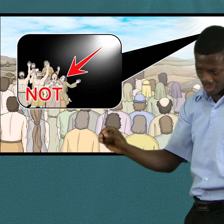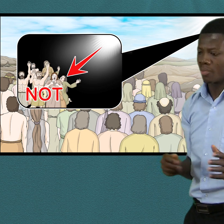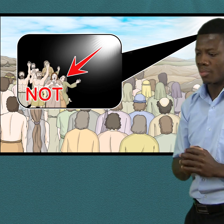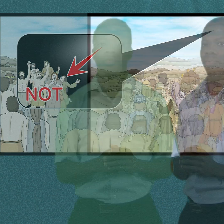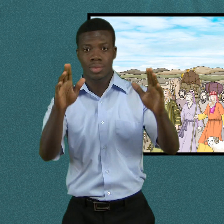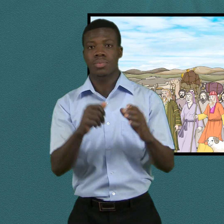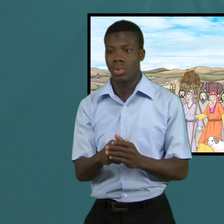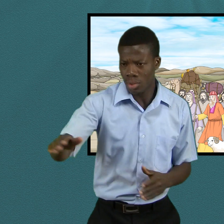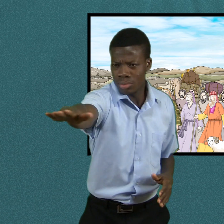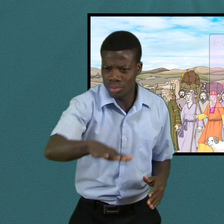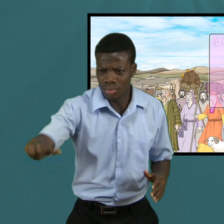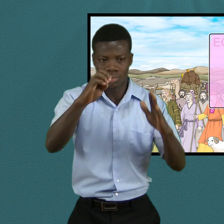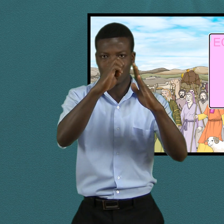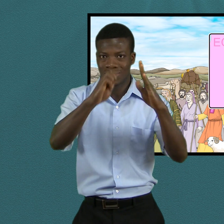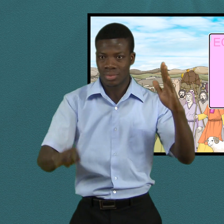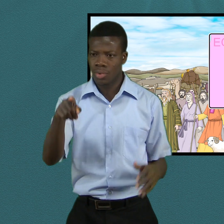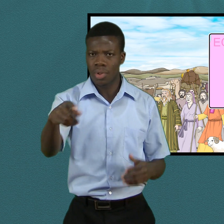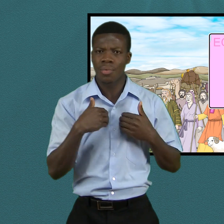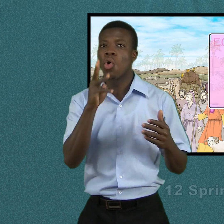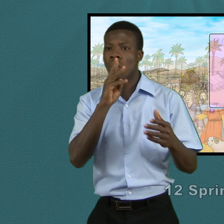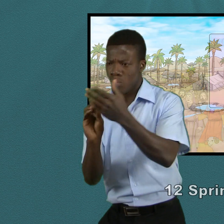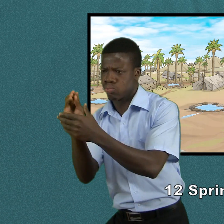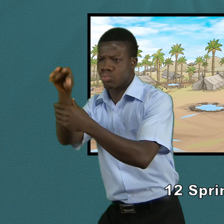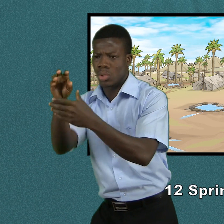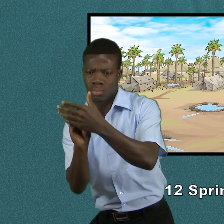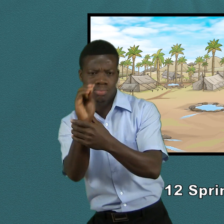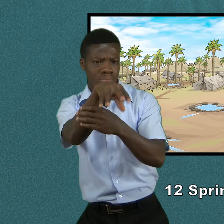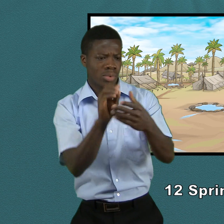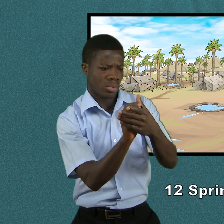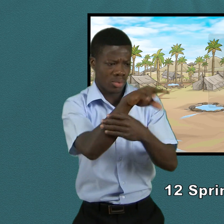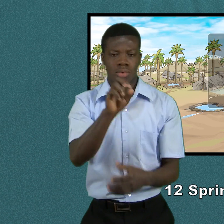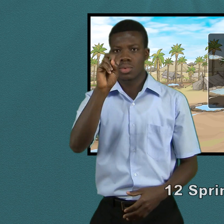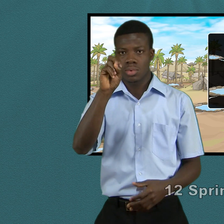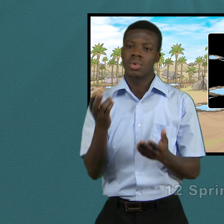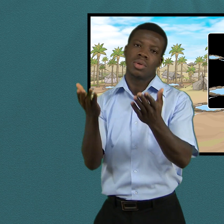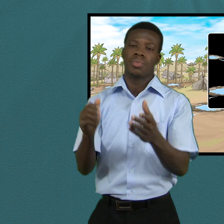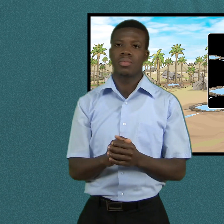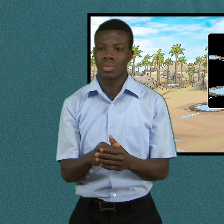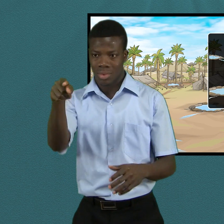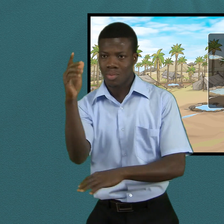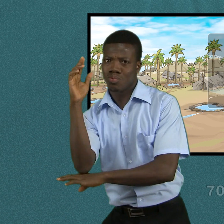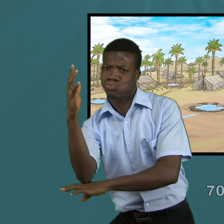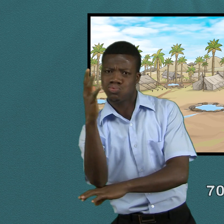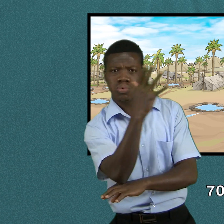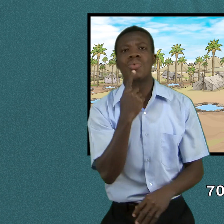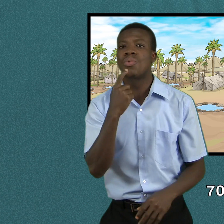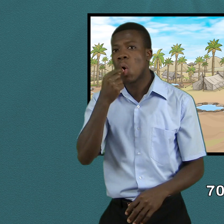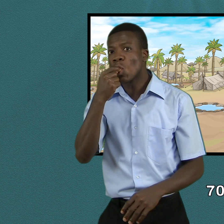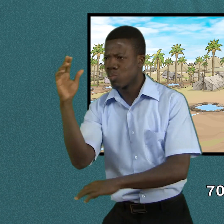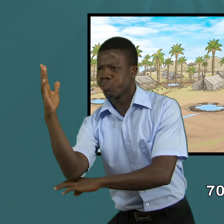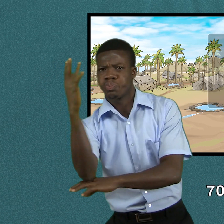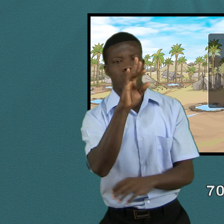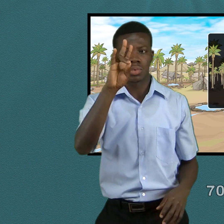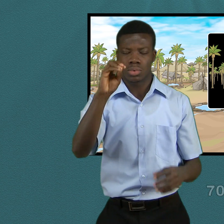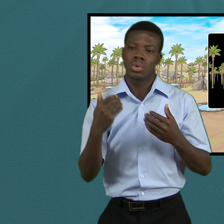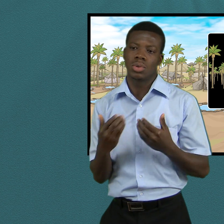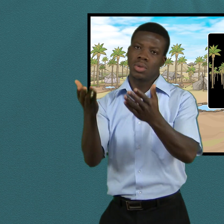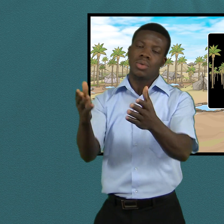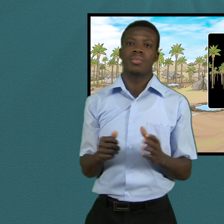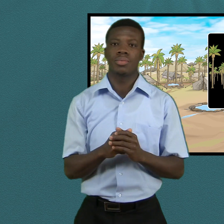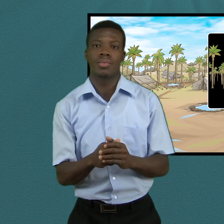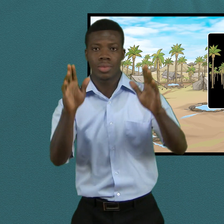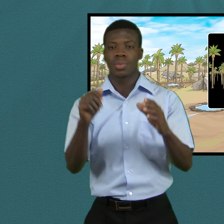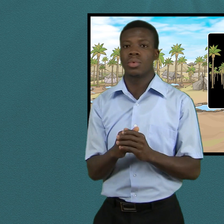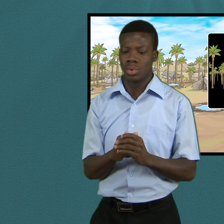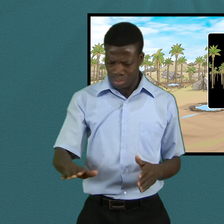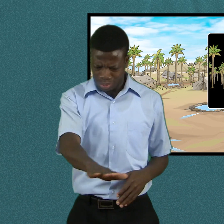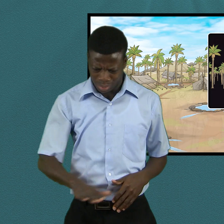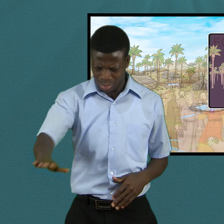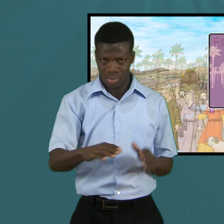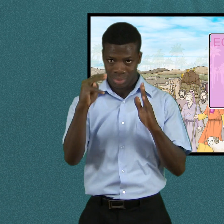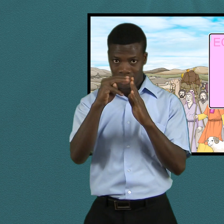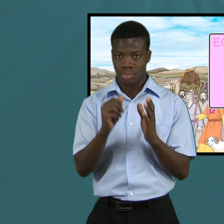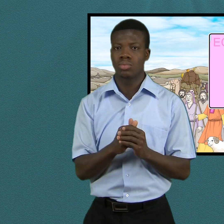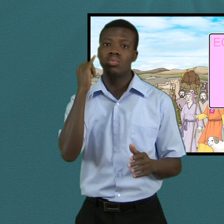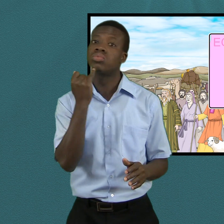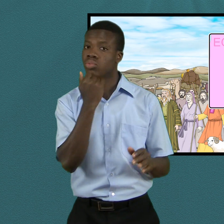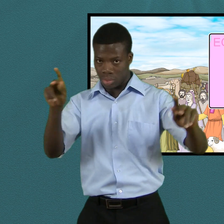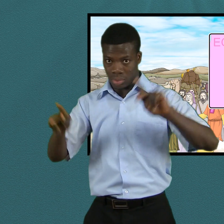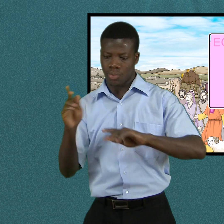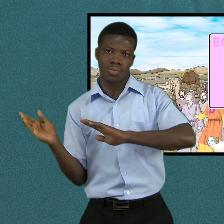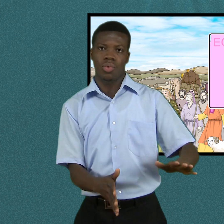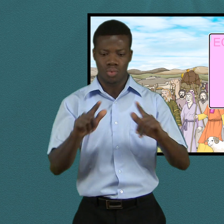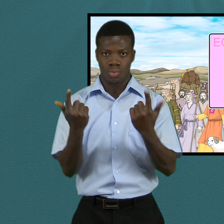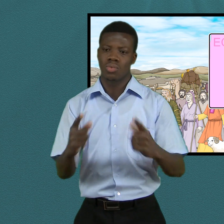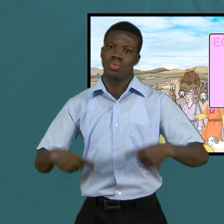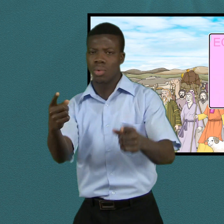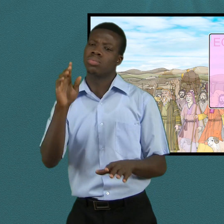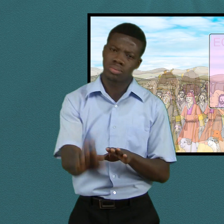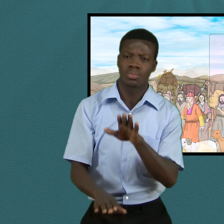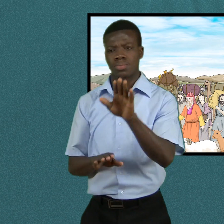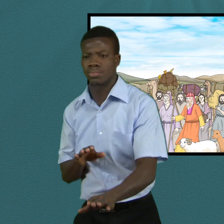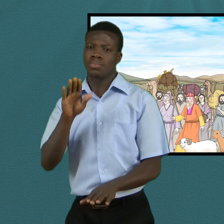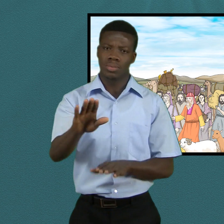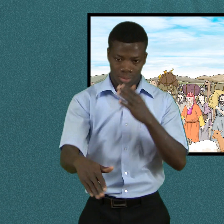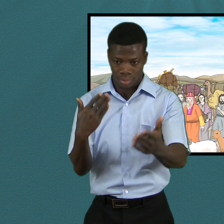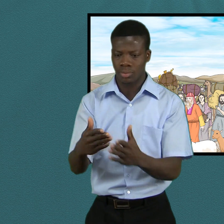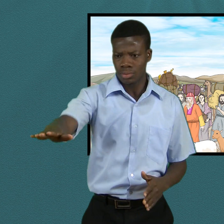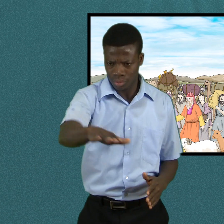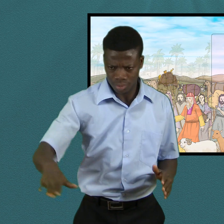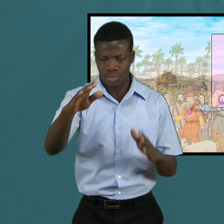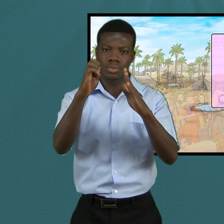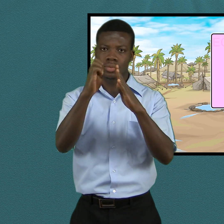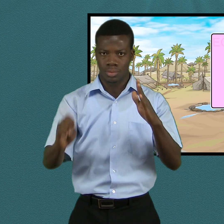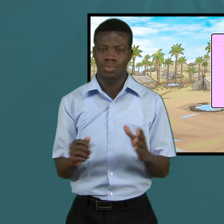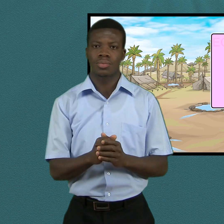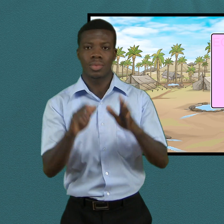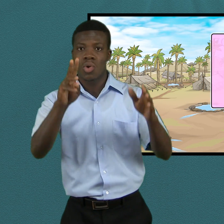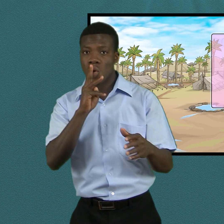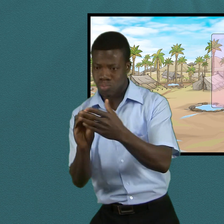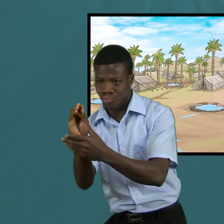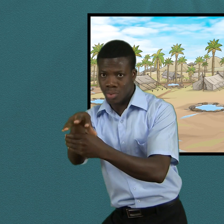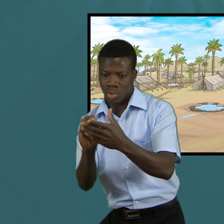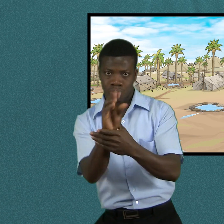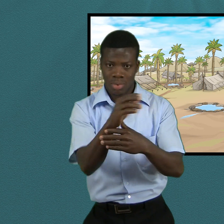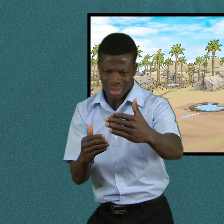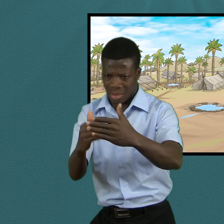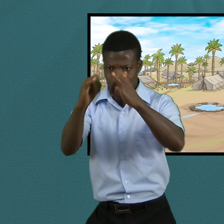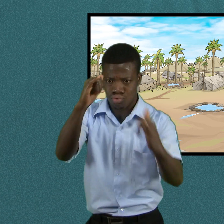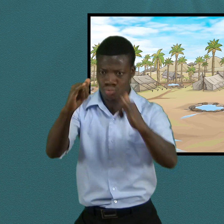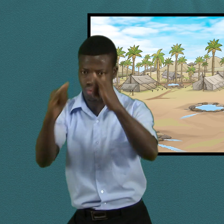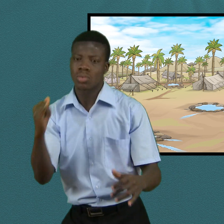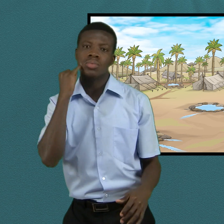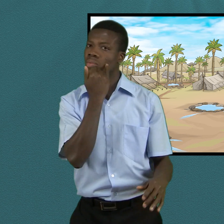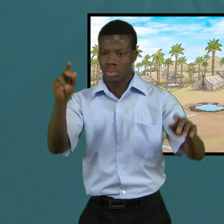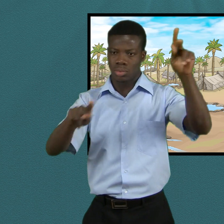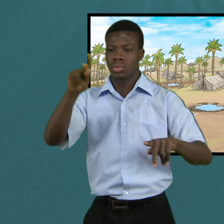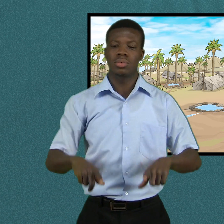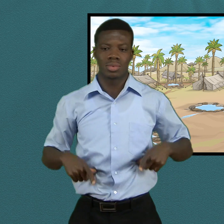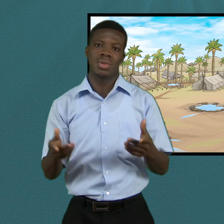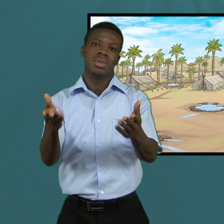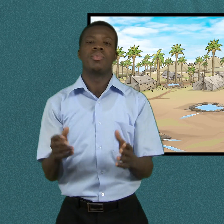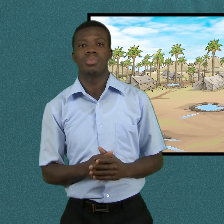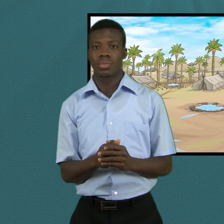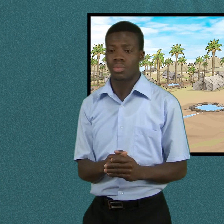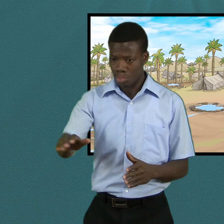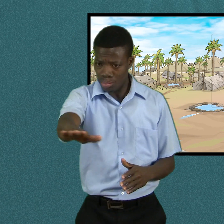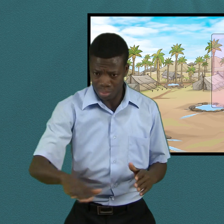Then they came to Elim, where there were twelve springs of water and seventy palm trees, and they camped there by the waters.